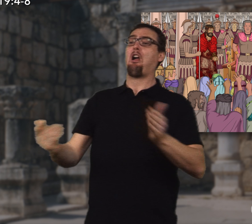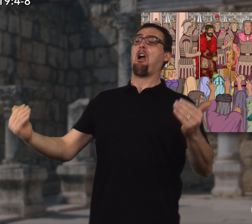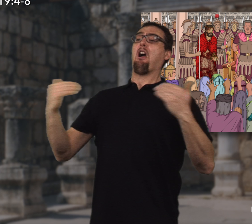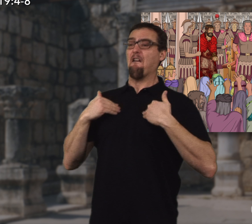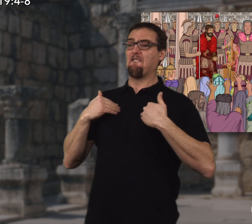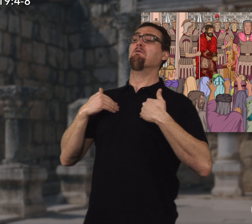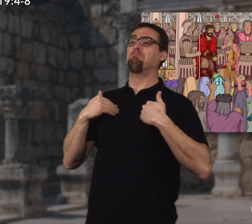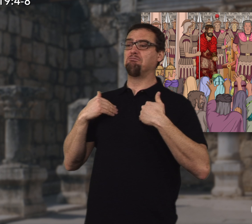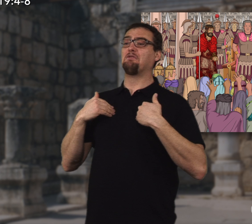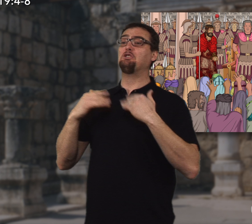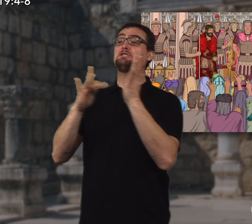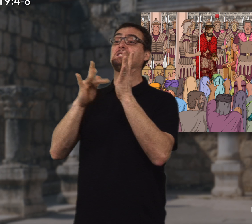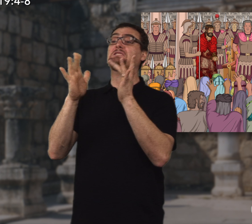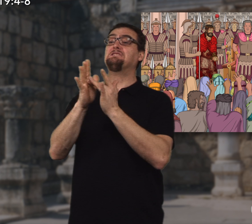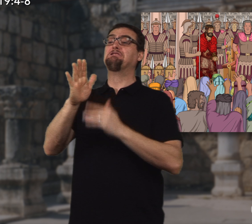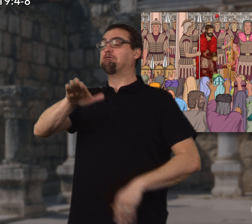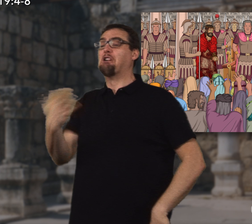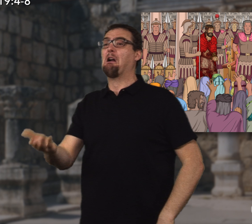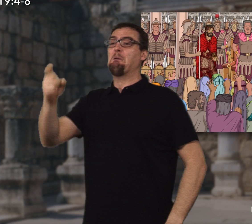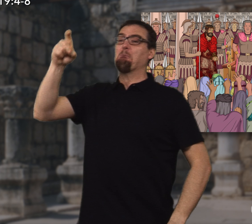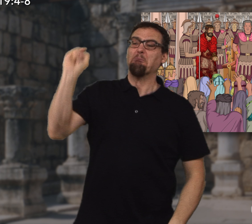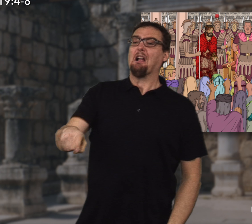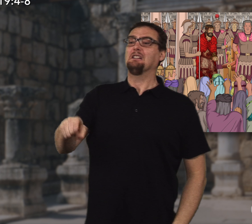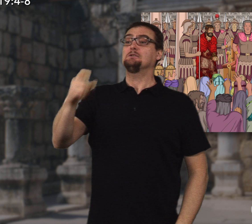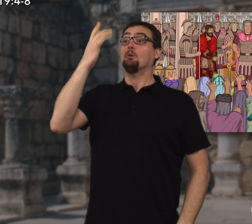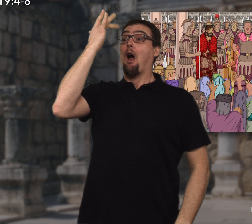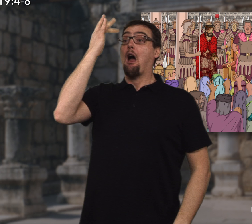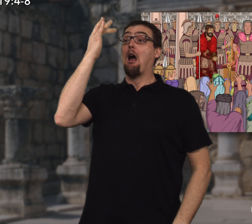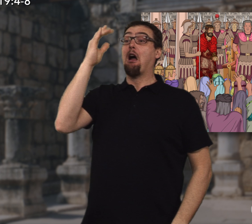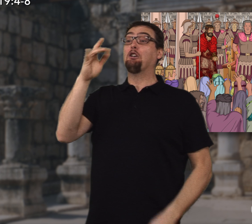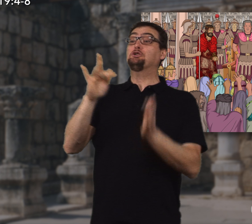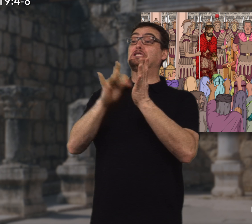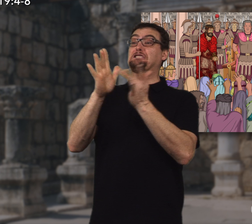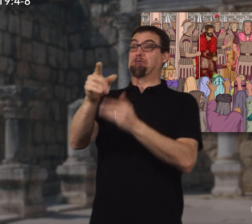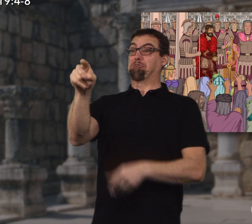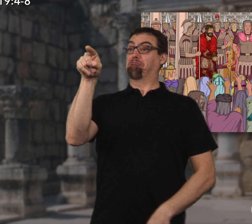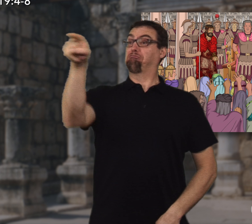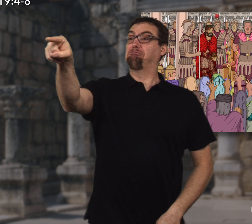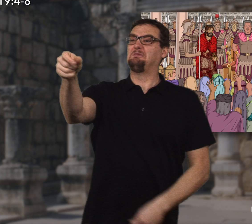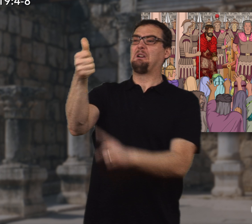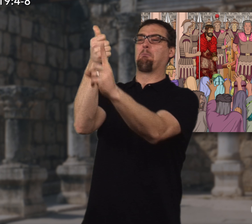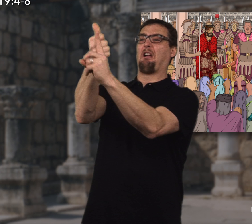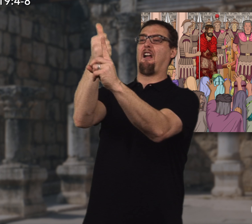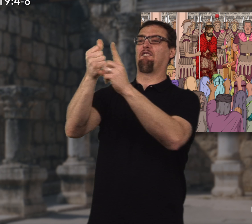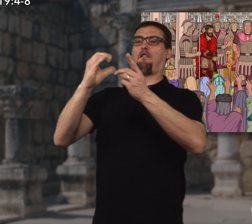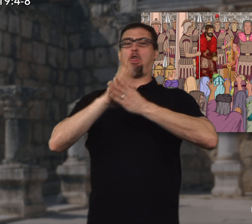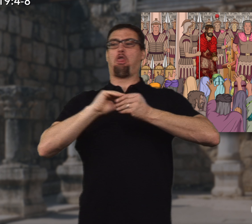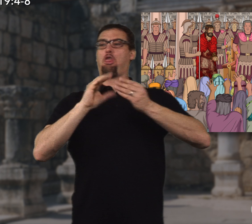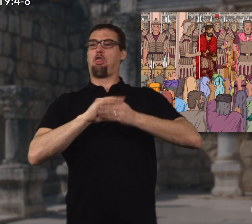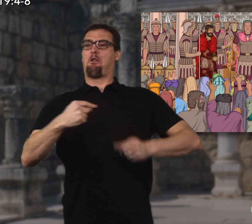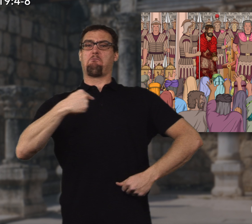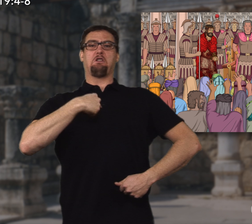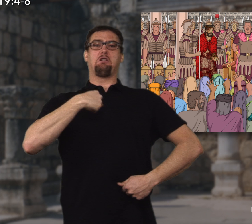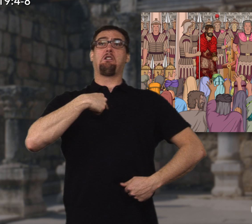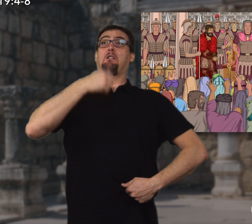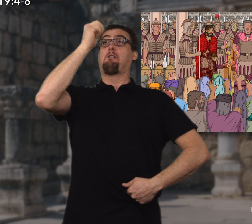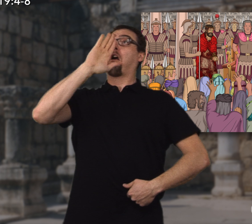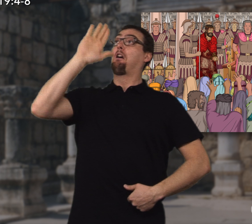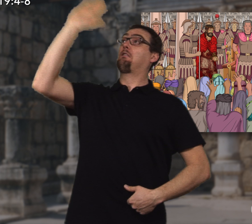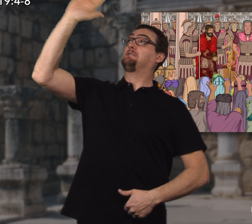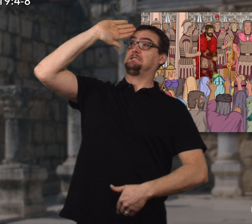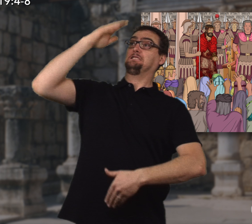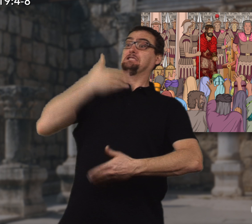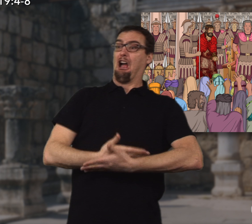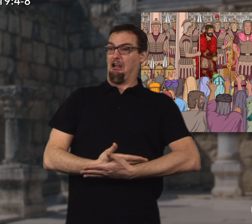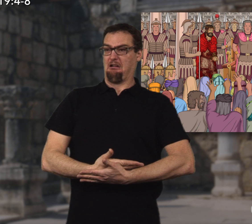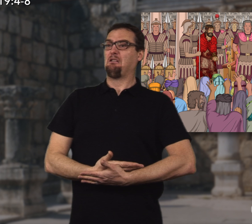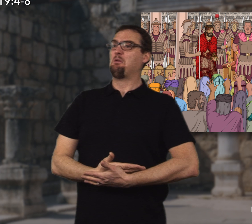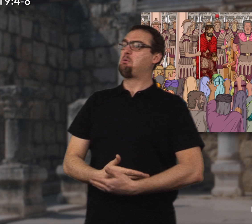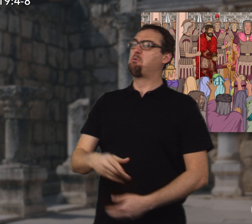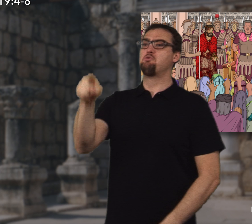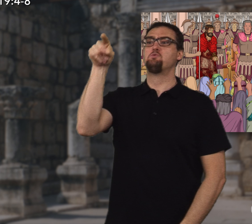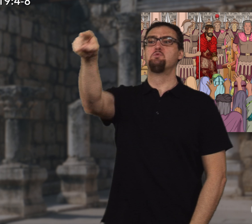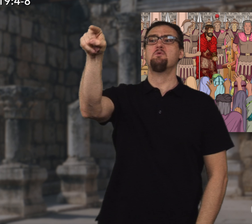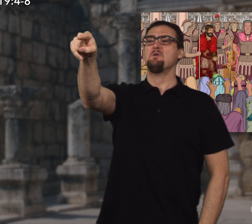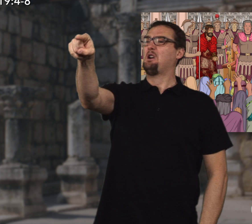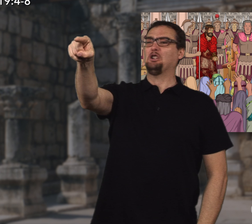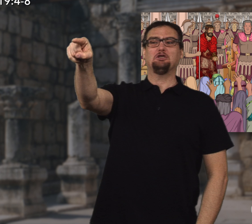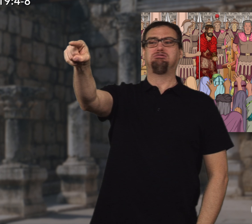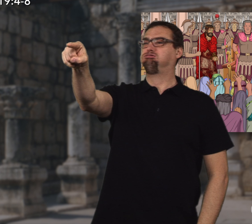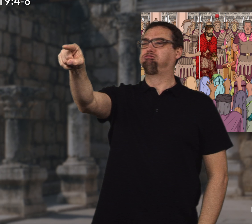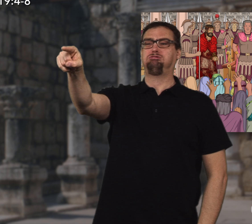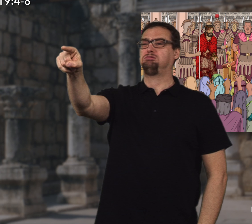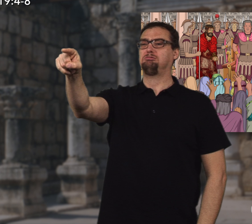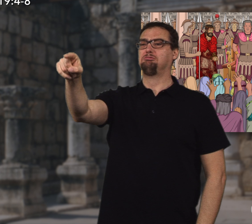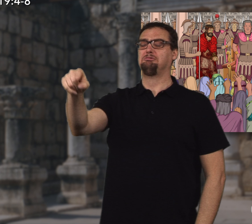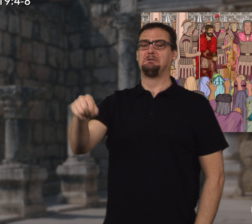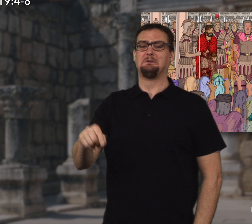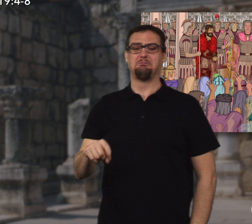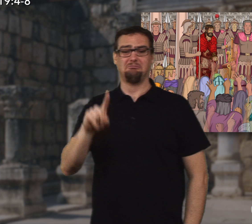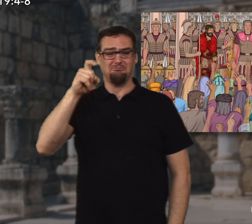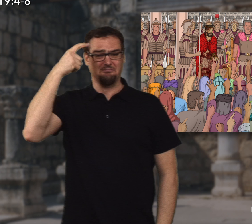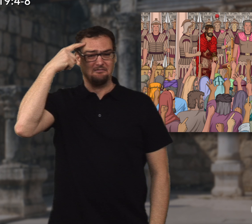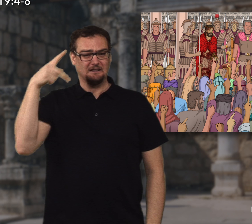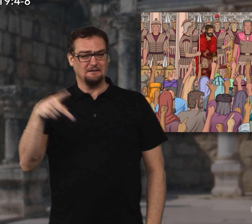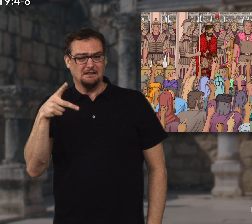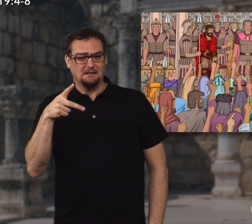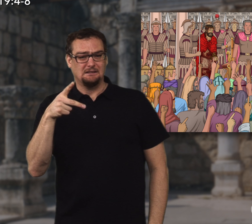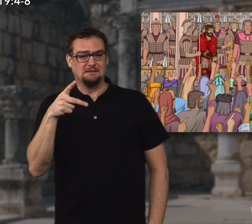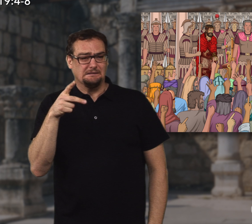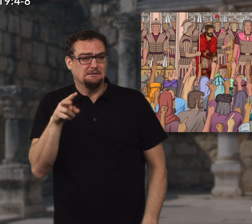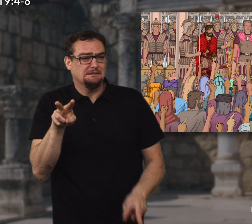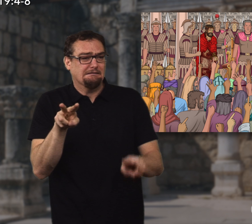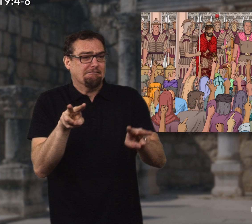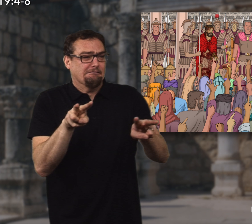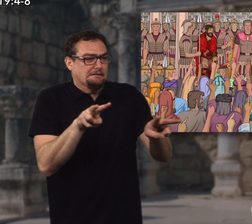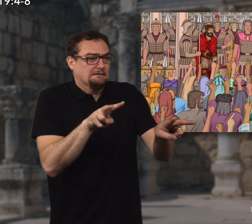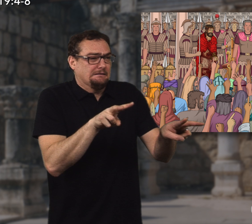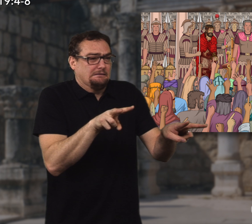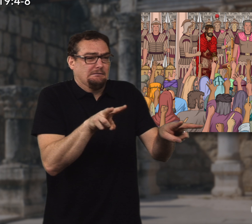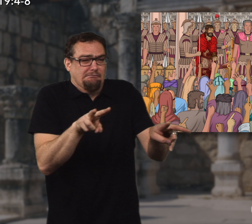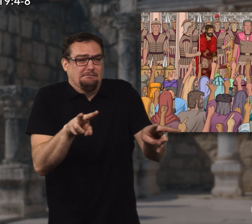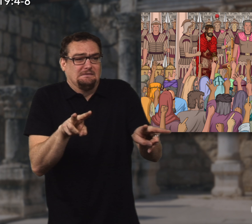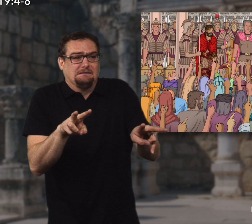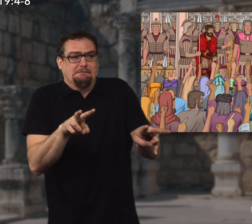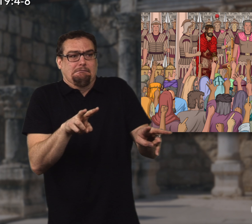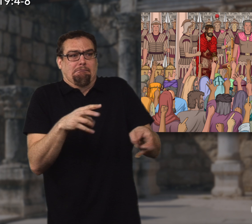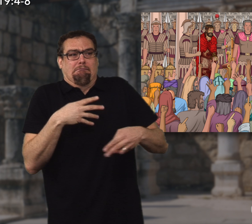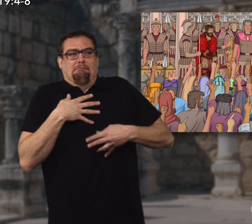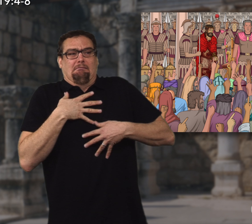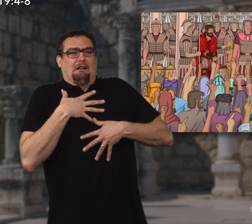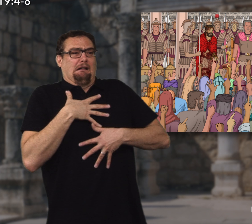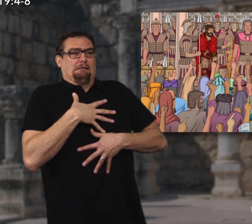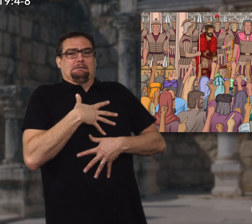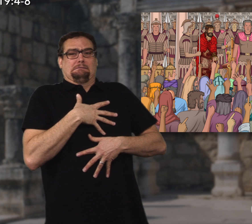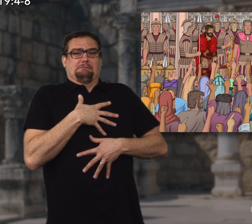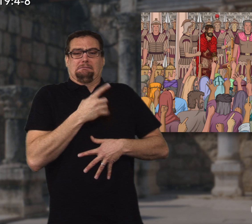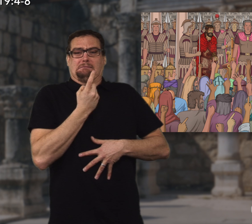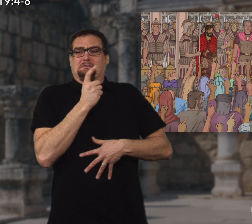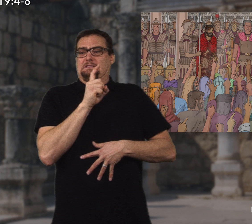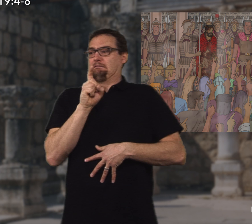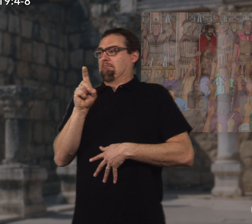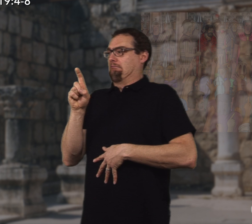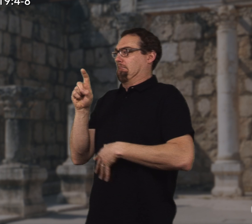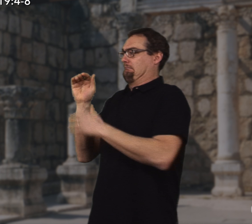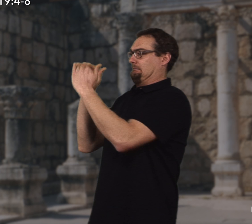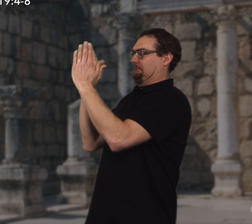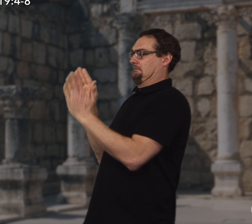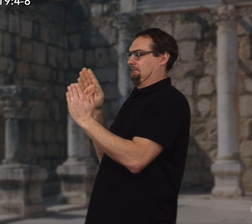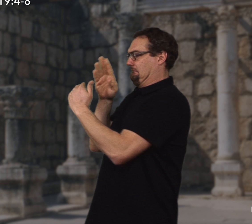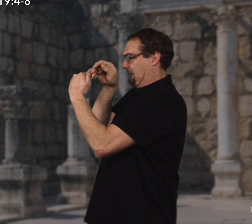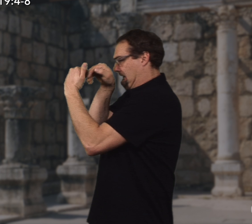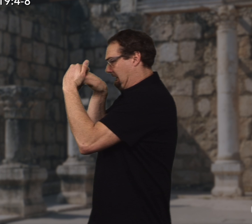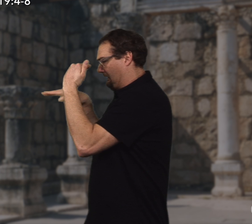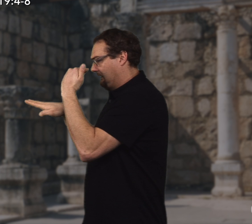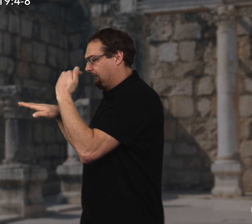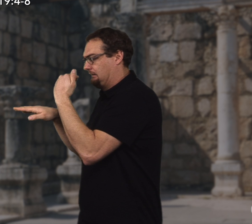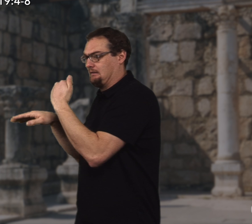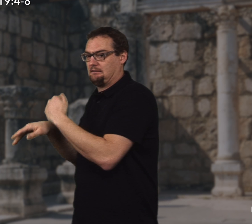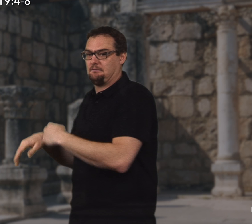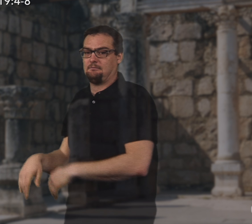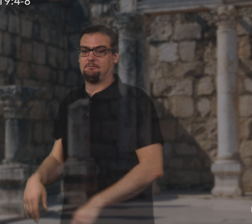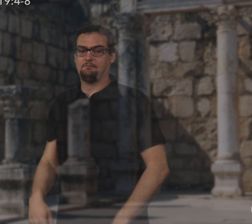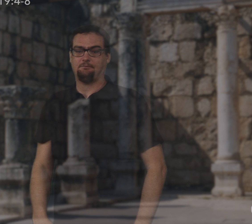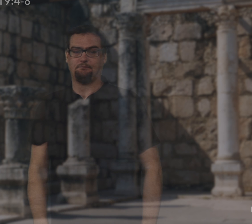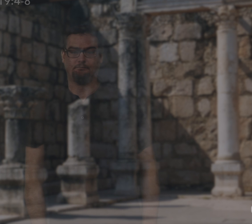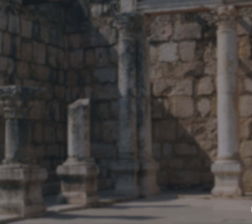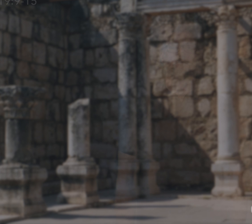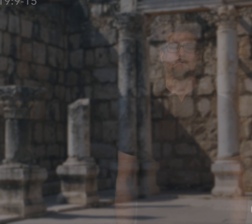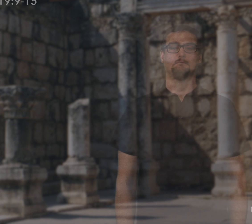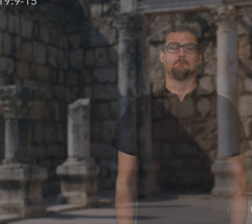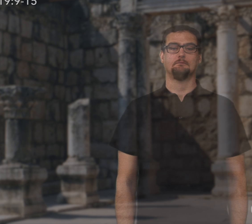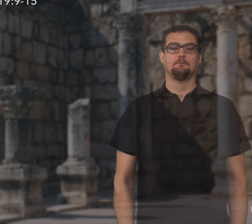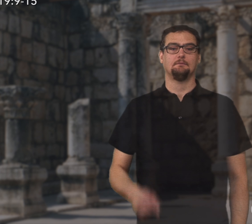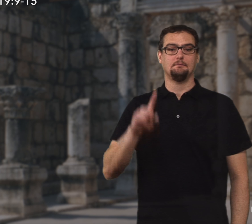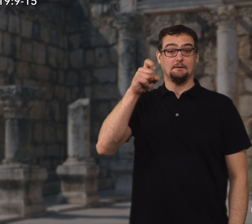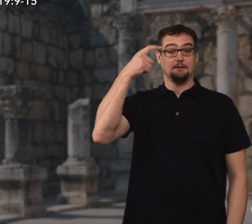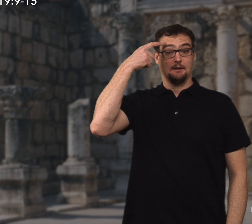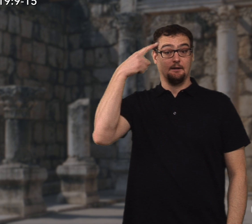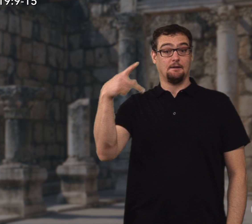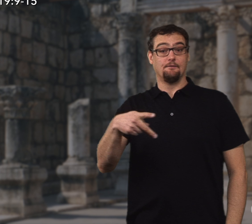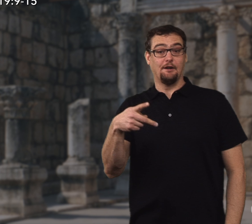“We have a law,” answered the Jews, “and according to that law He must die, because He declared Himself to be the Son of God.” When Pilate heard this statement, he was even more afraid,